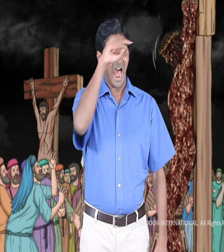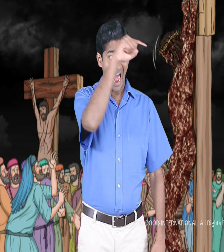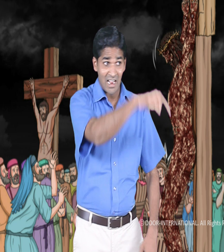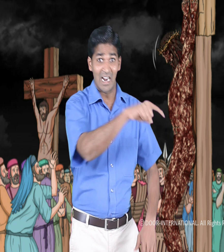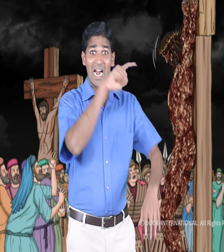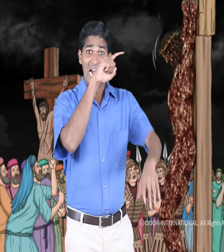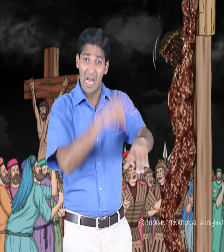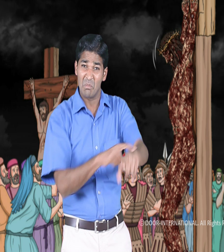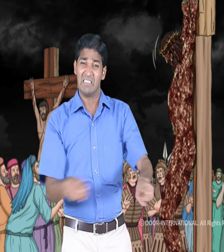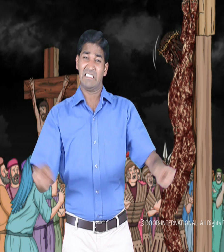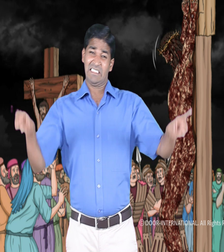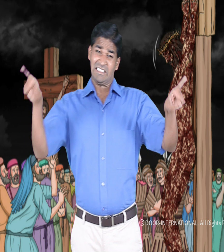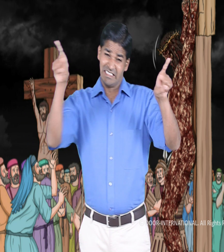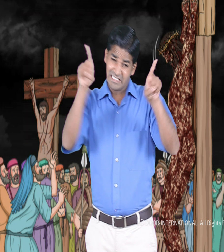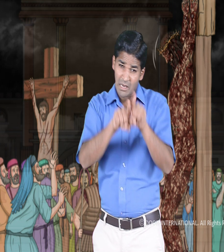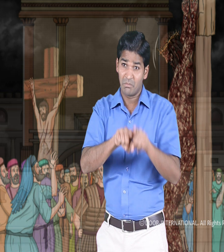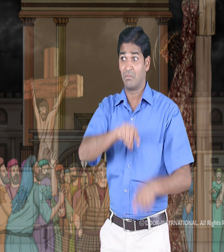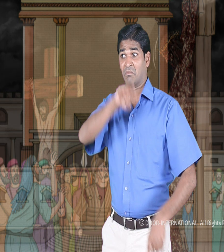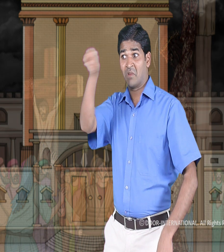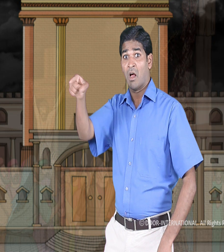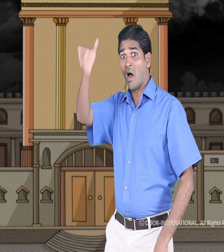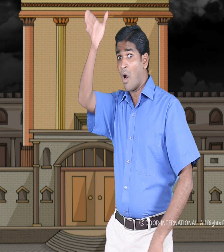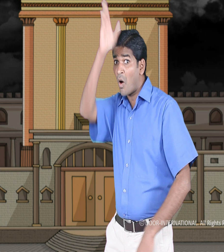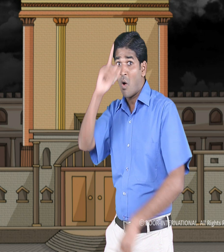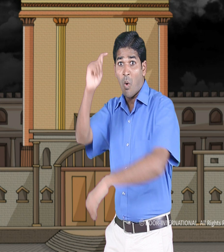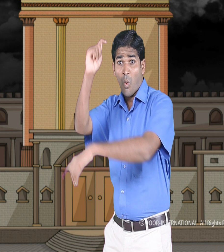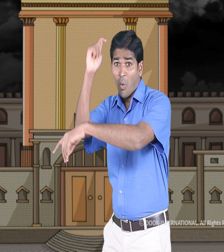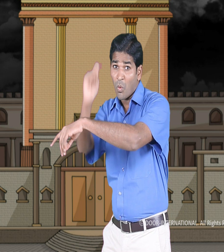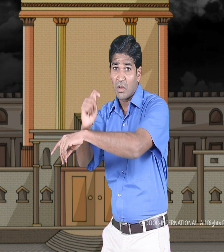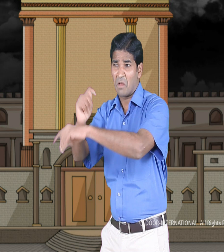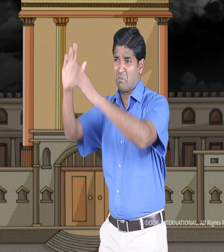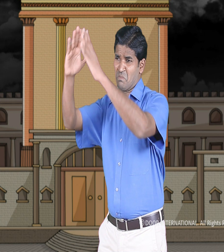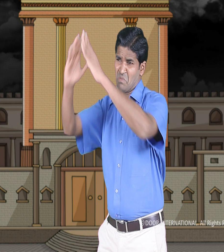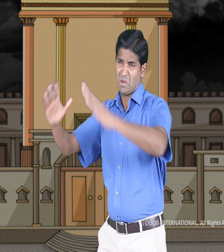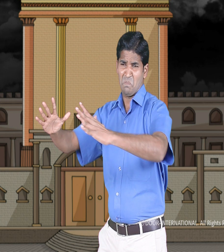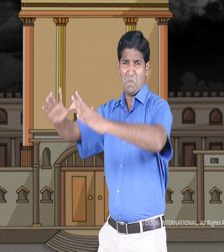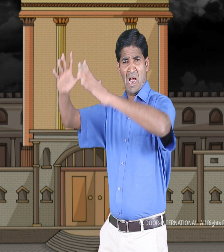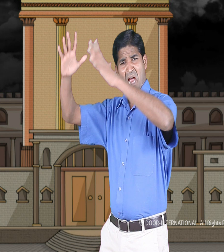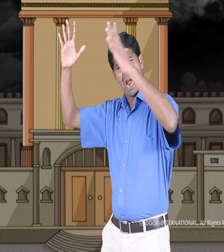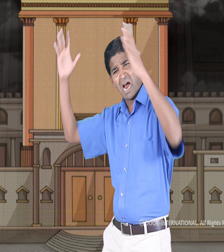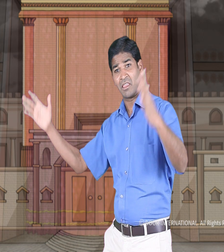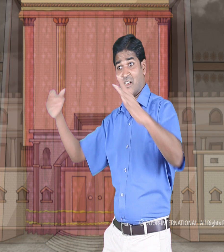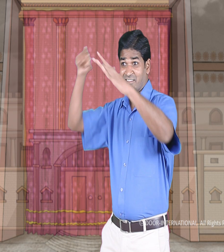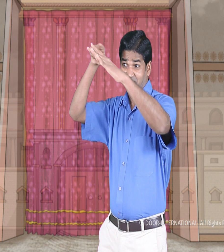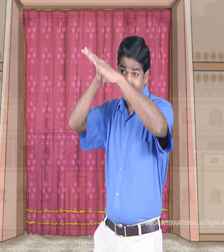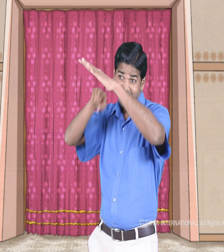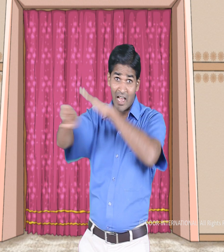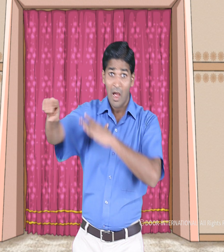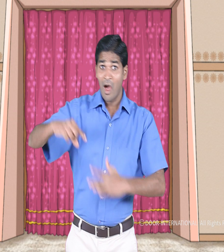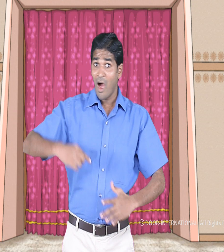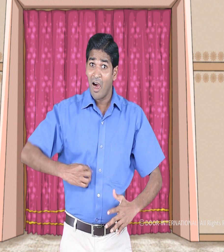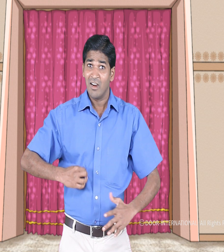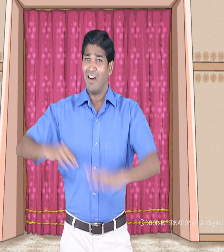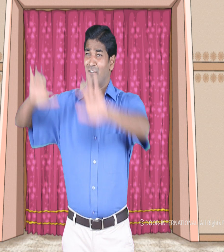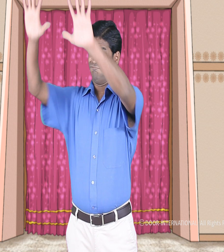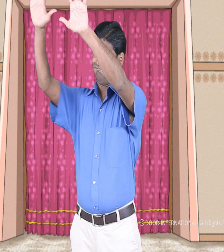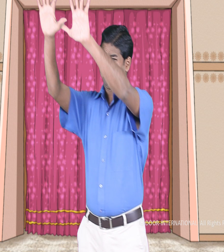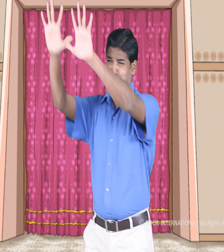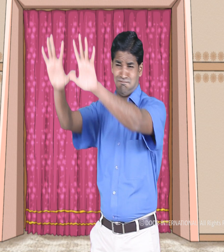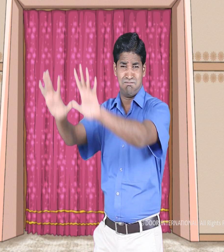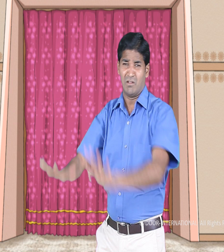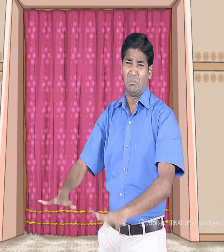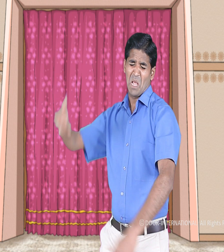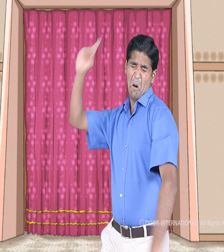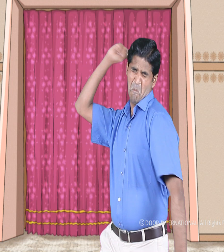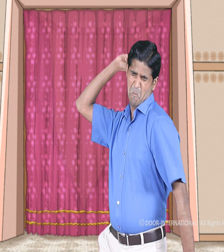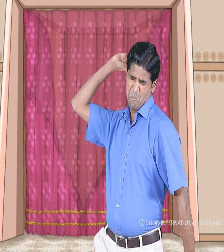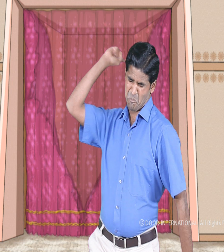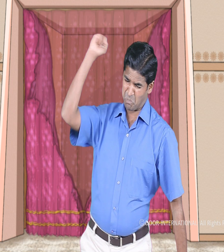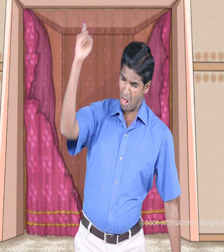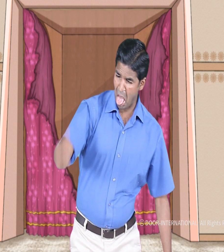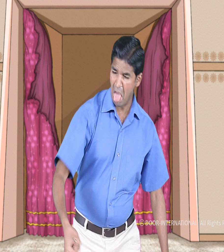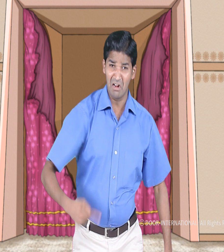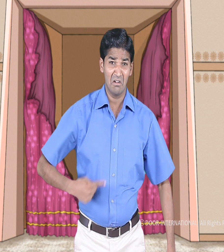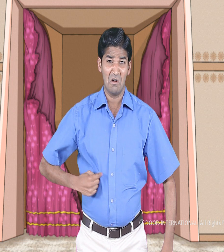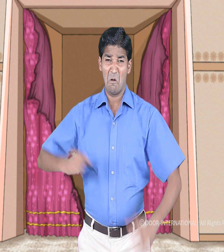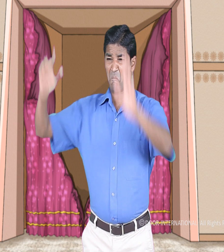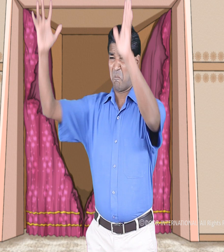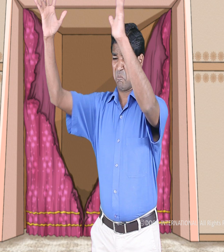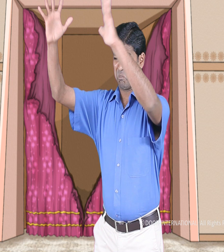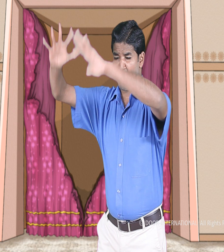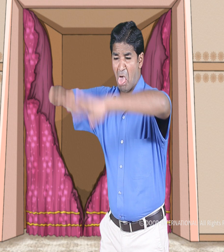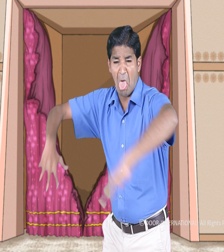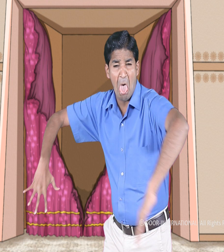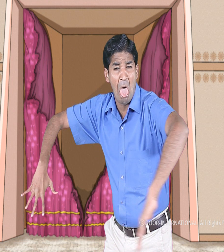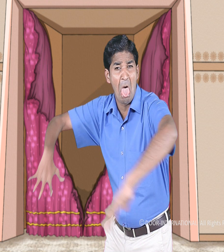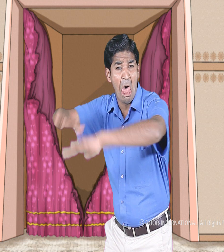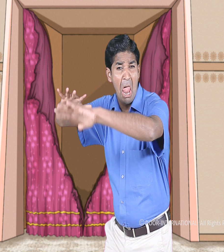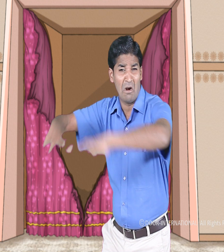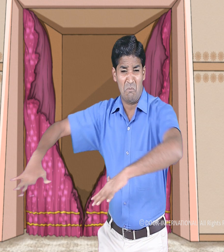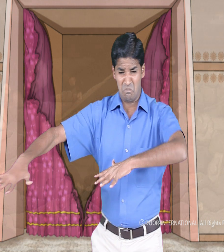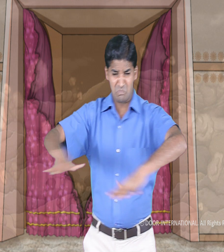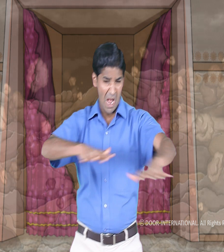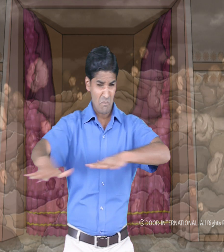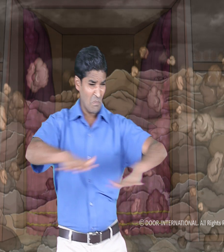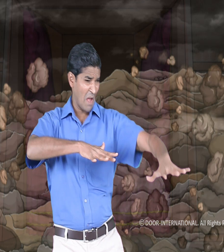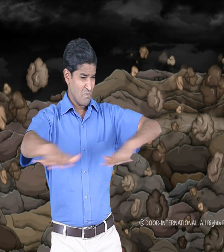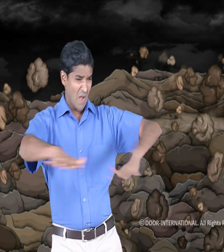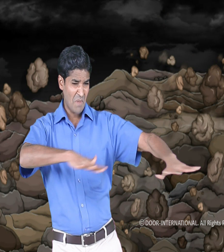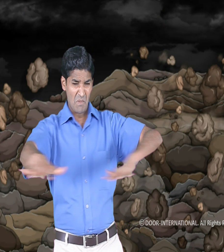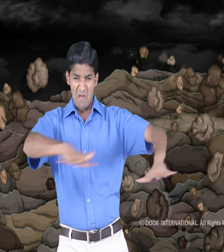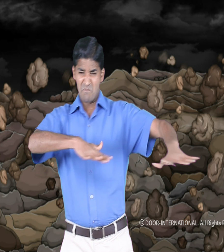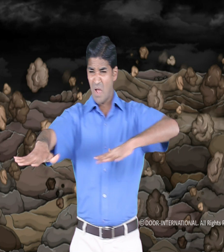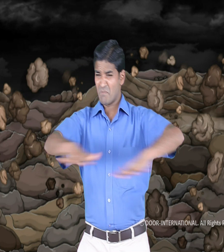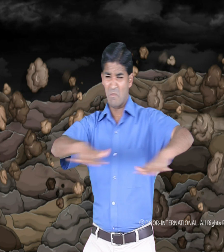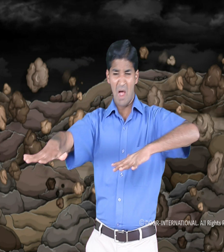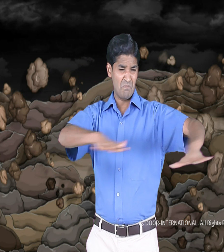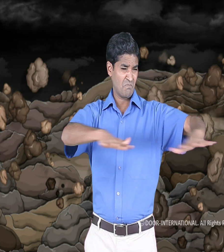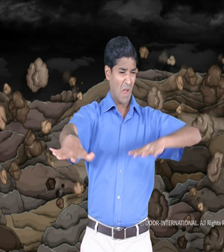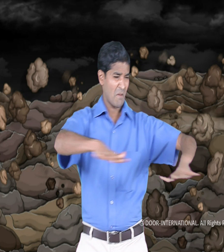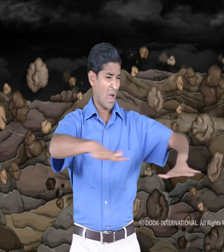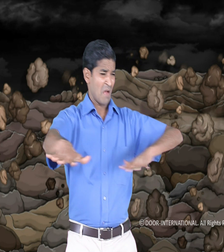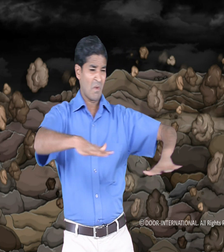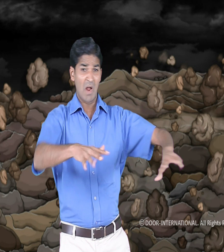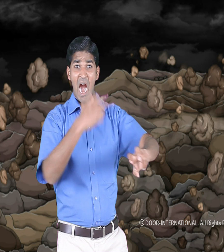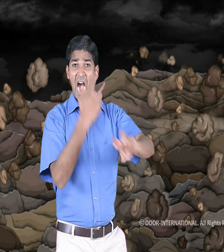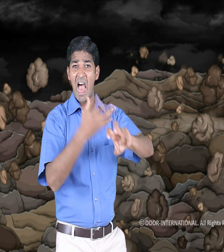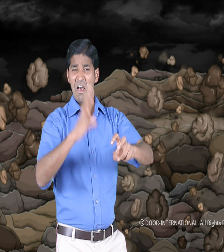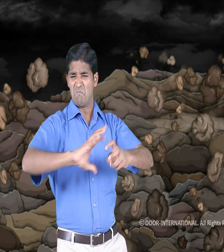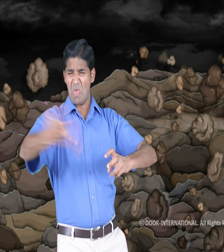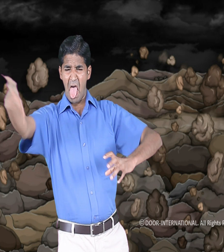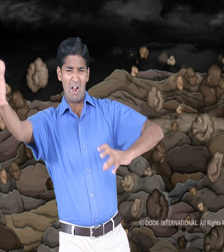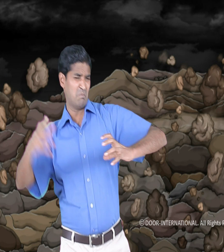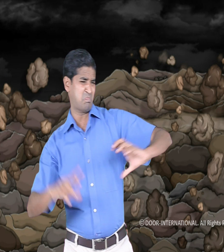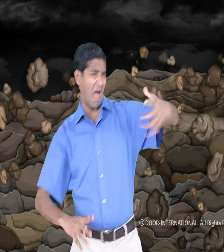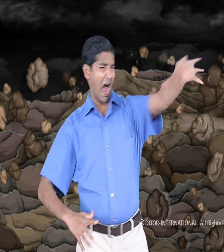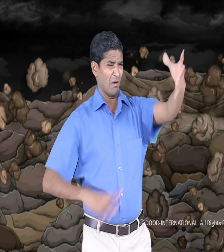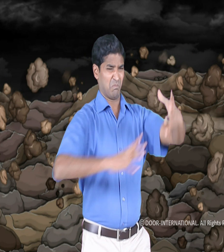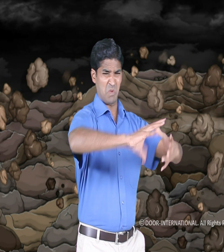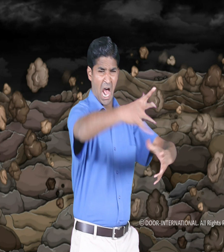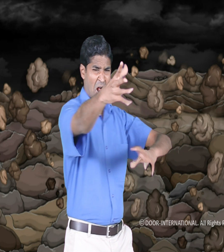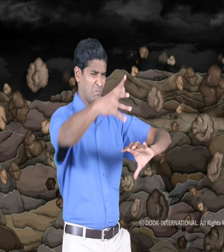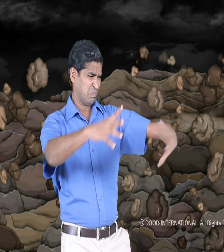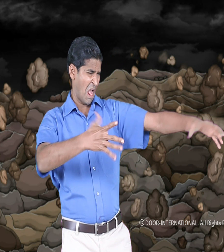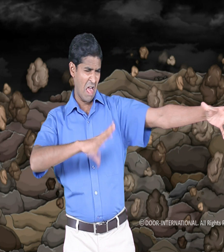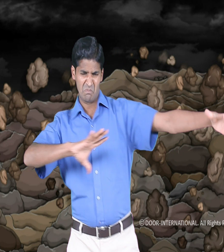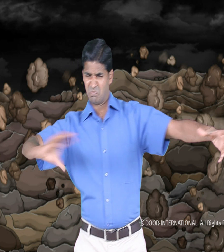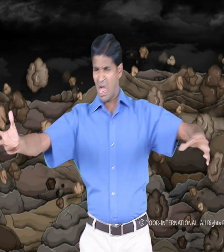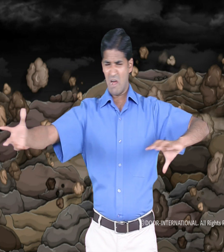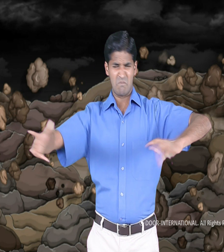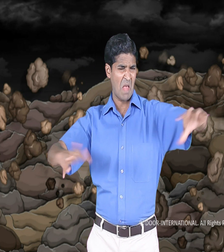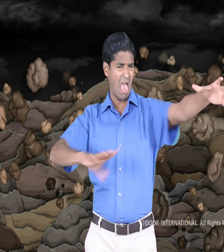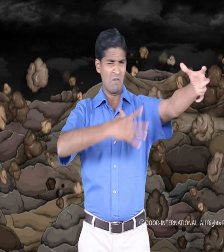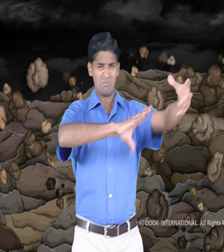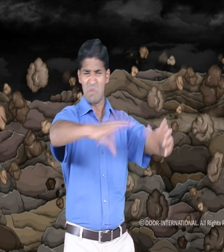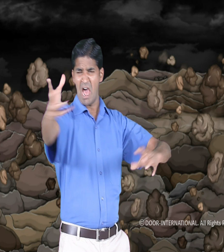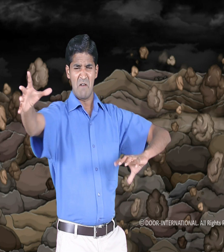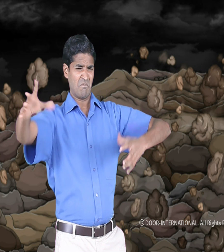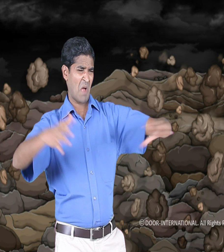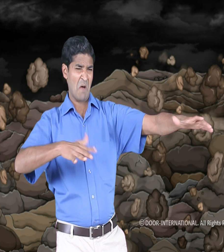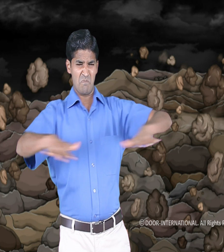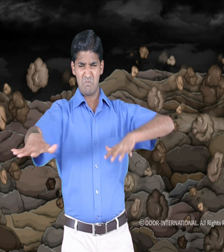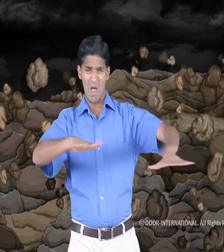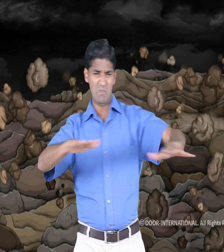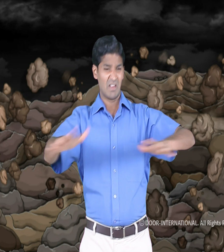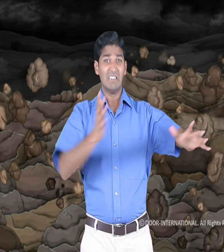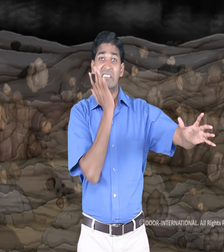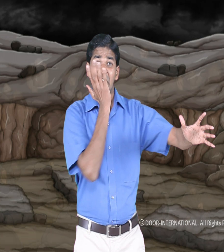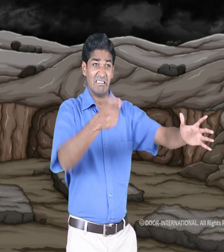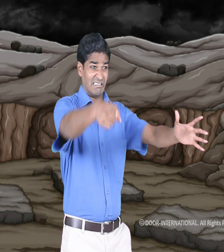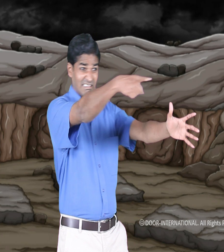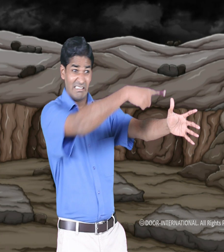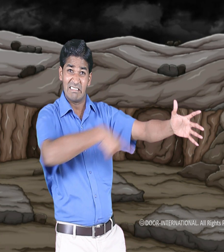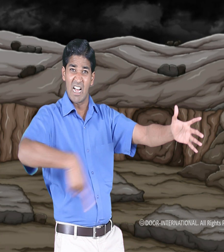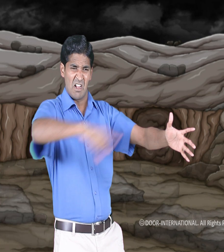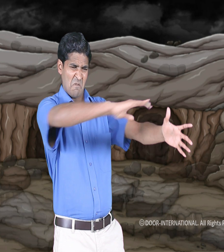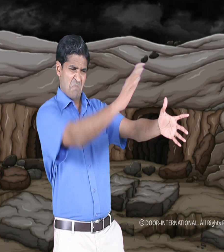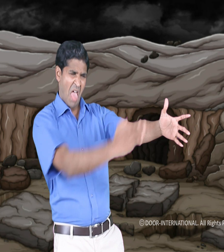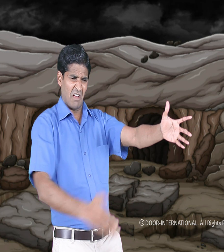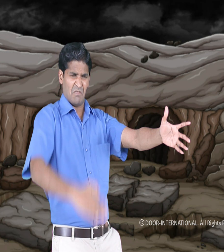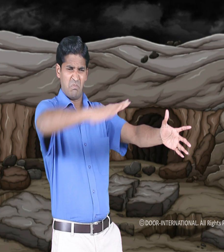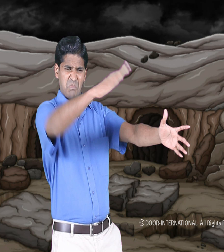At that moment the veil of the temple was torn in two from top to bottom. The earth quaked and the rocks were split.